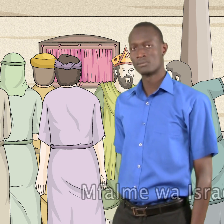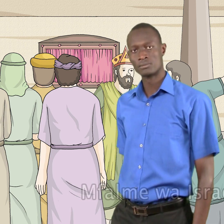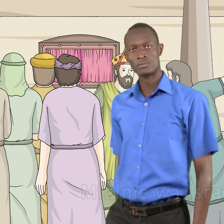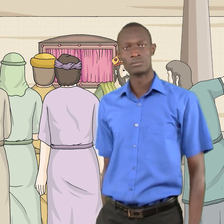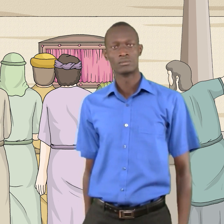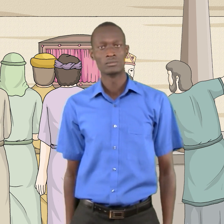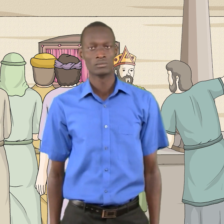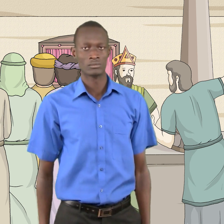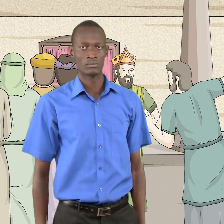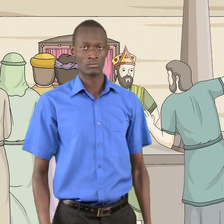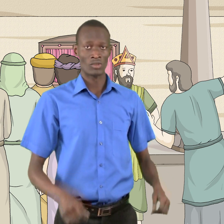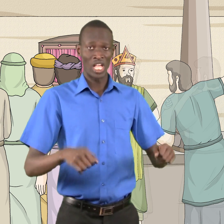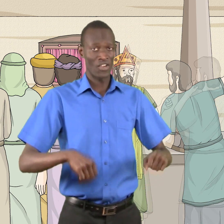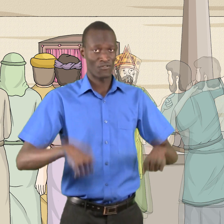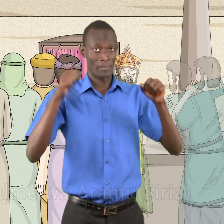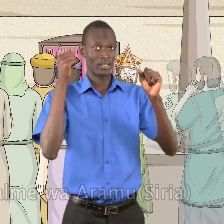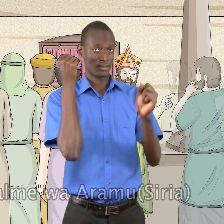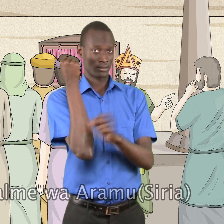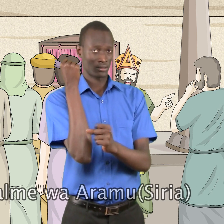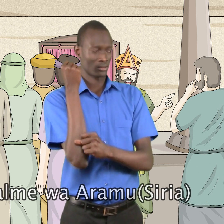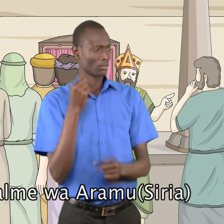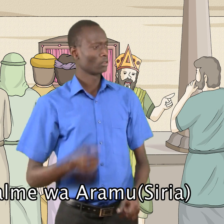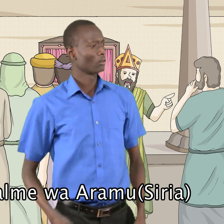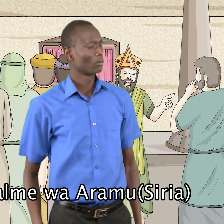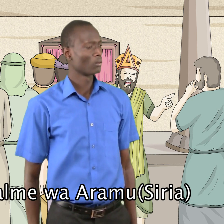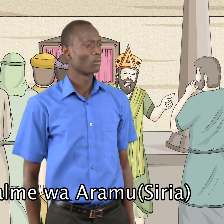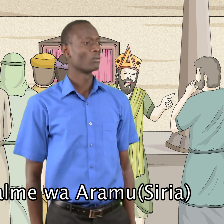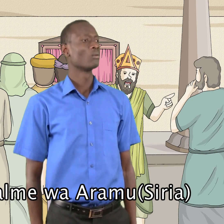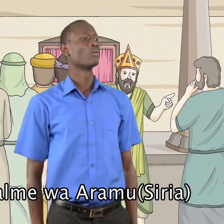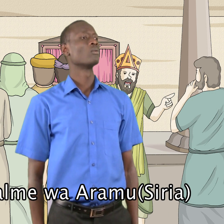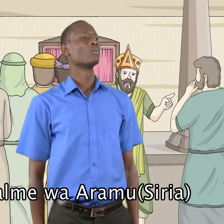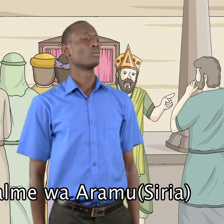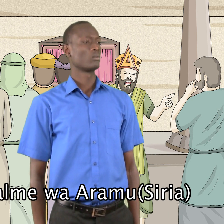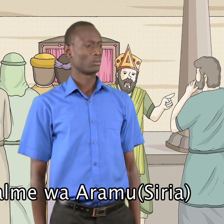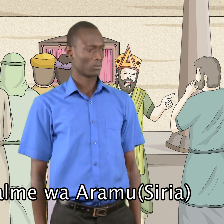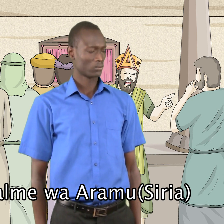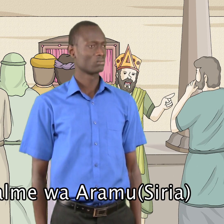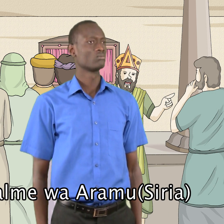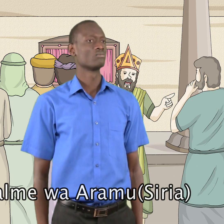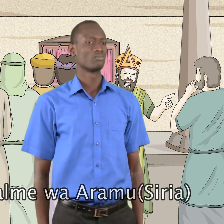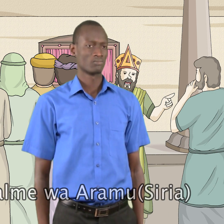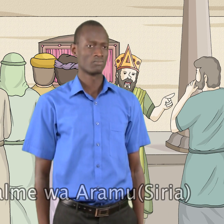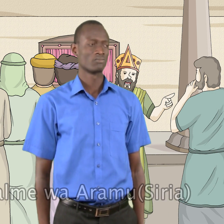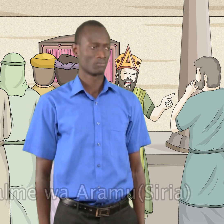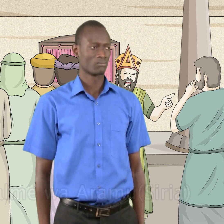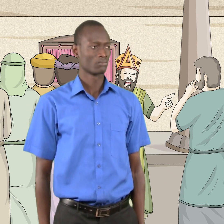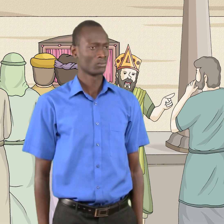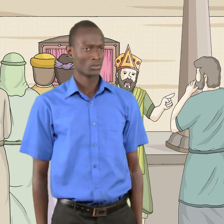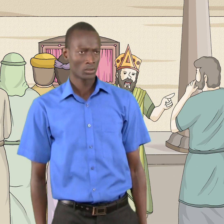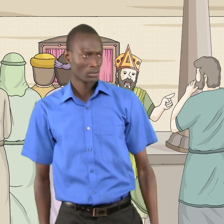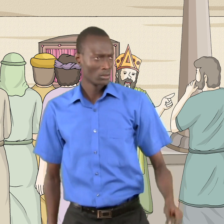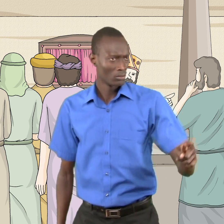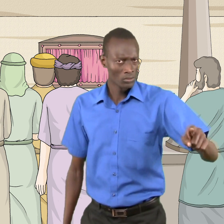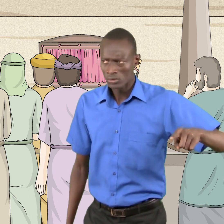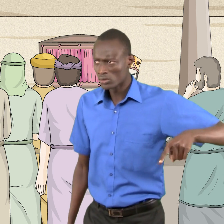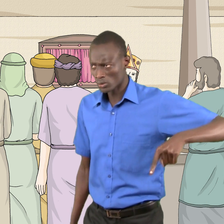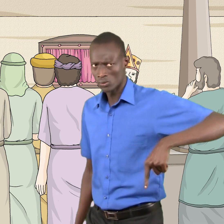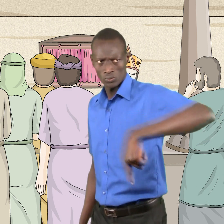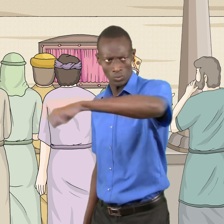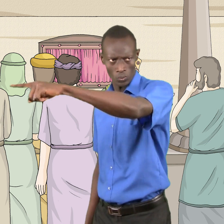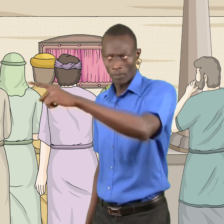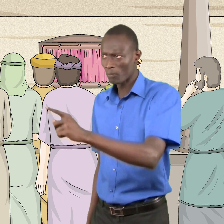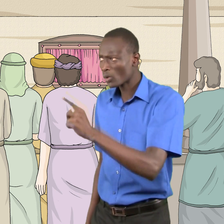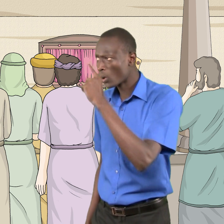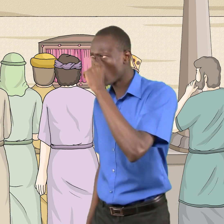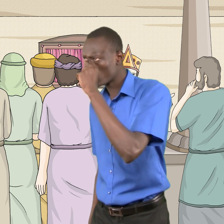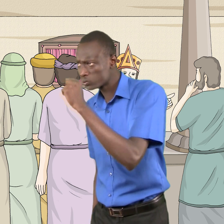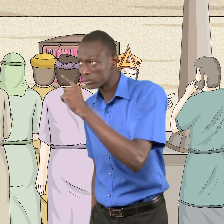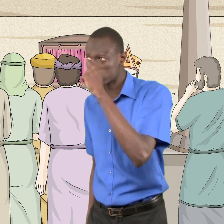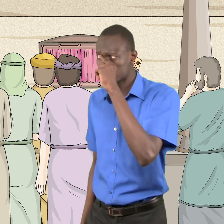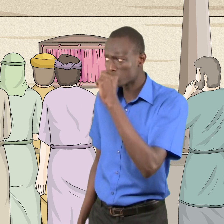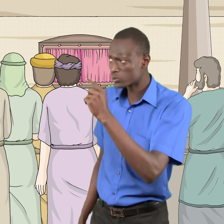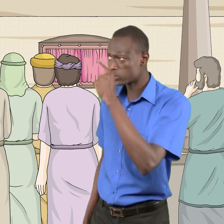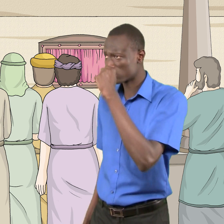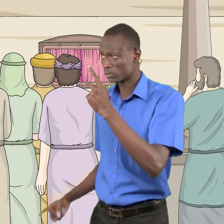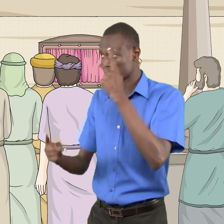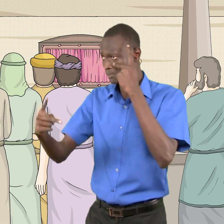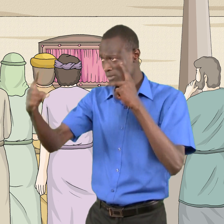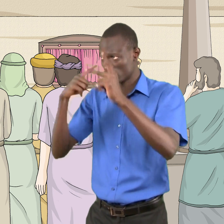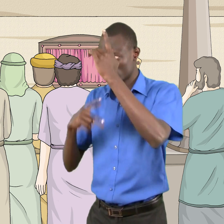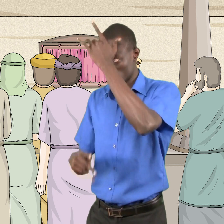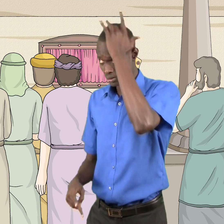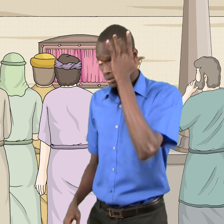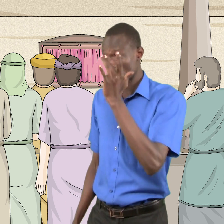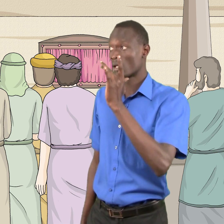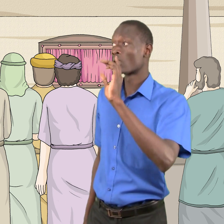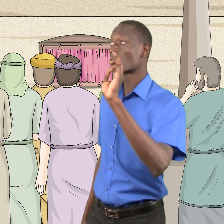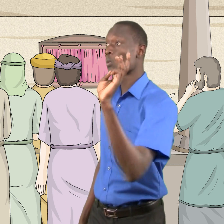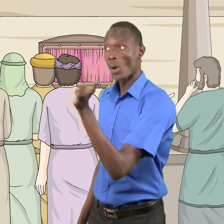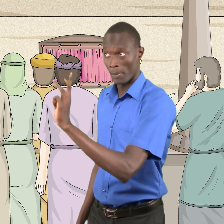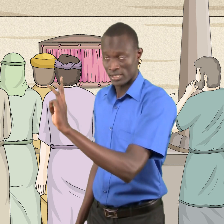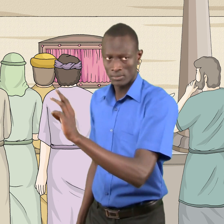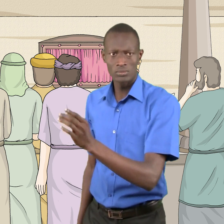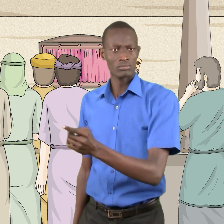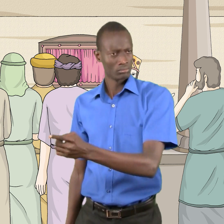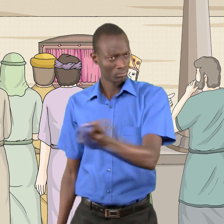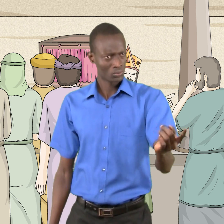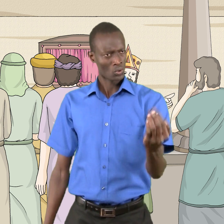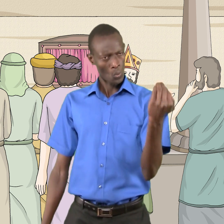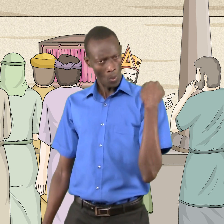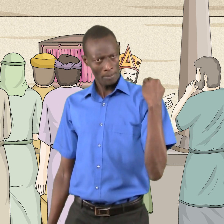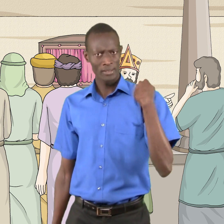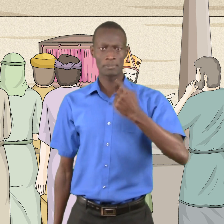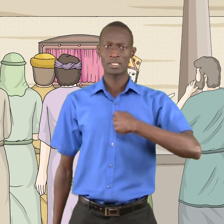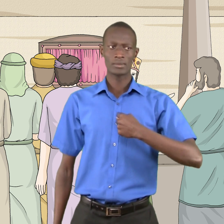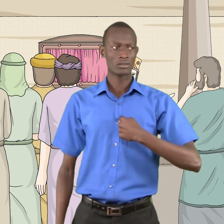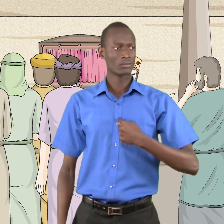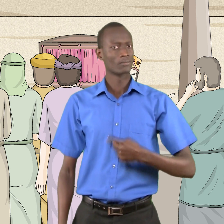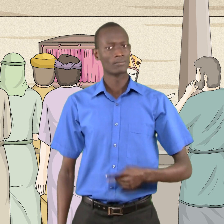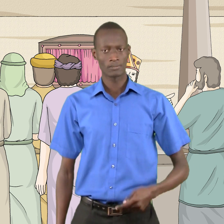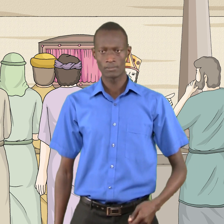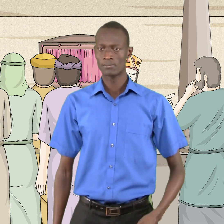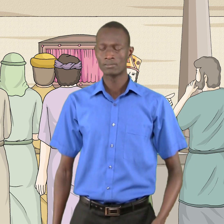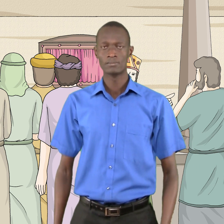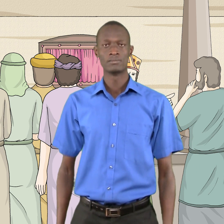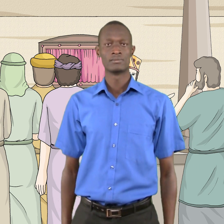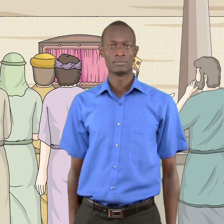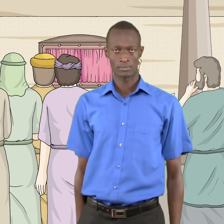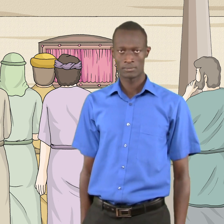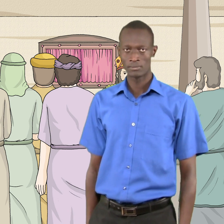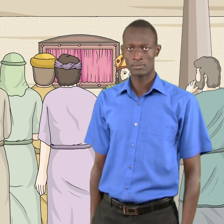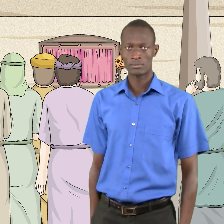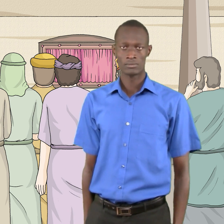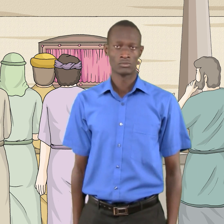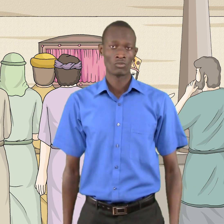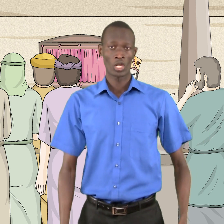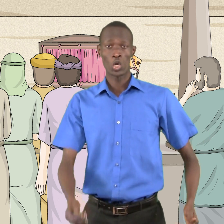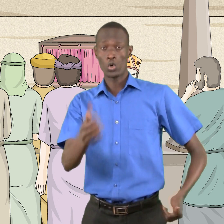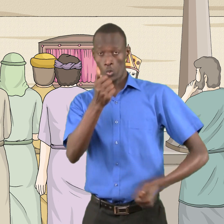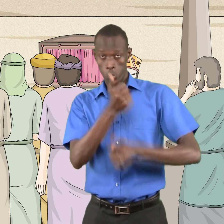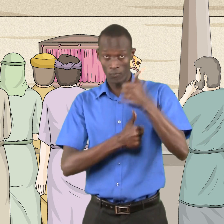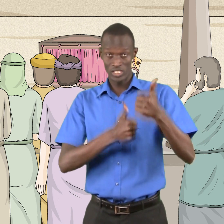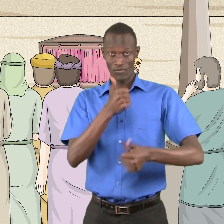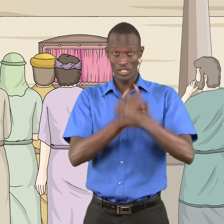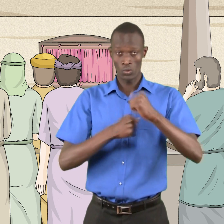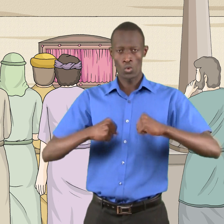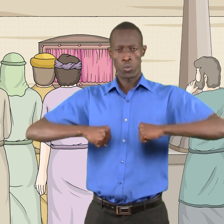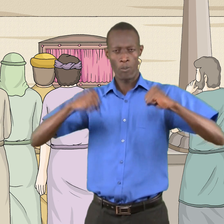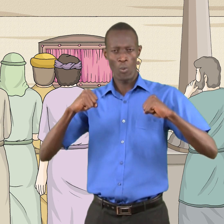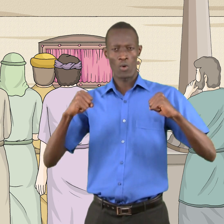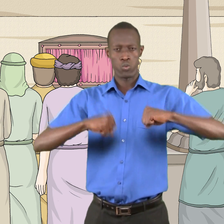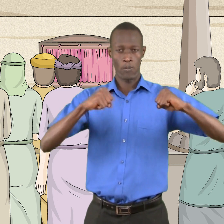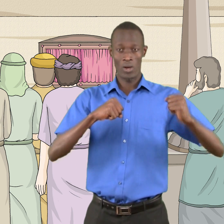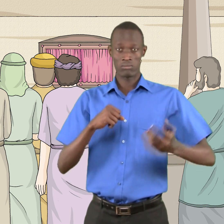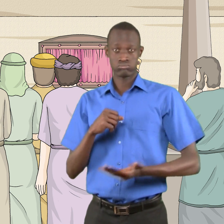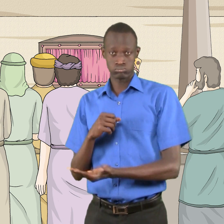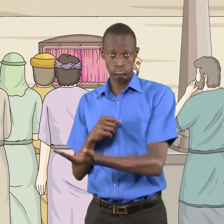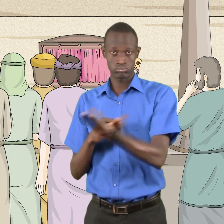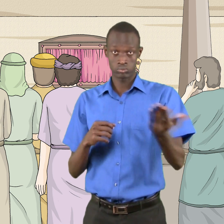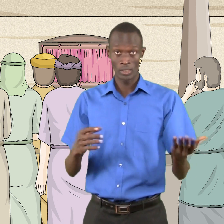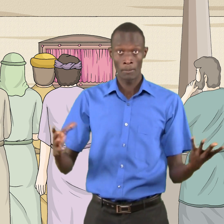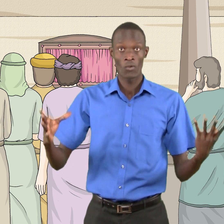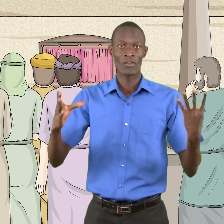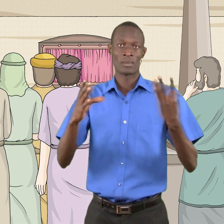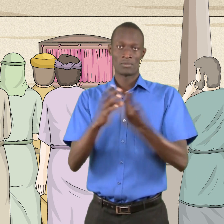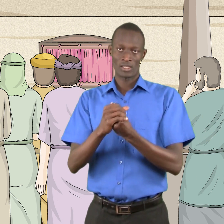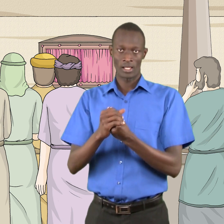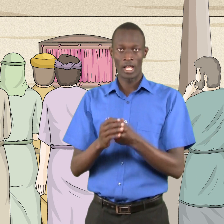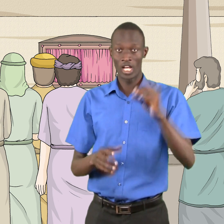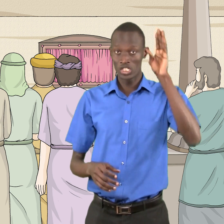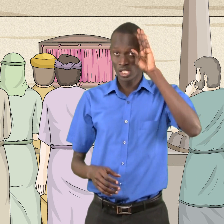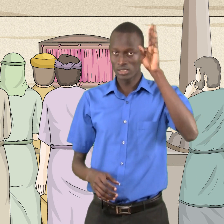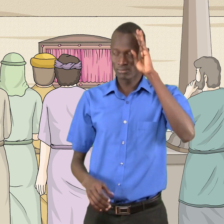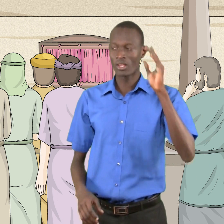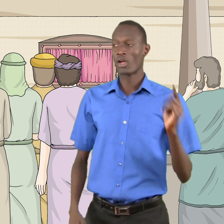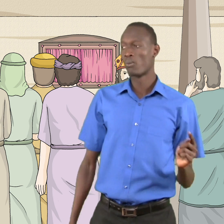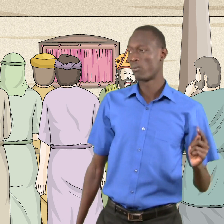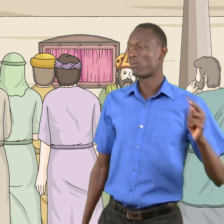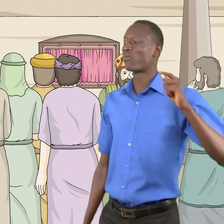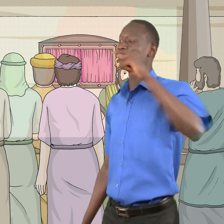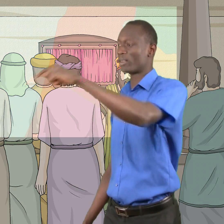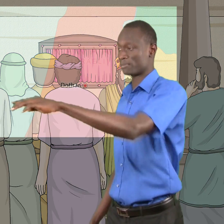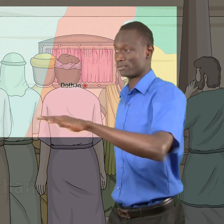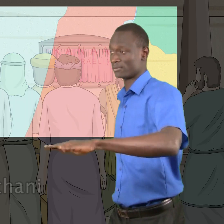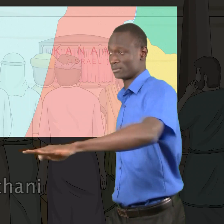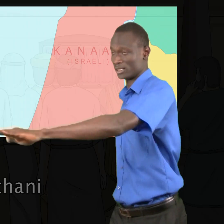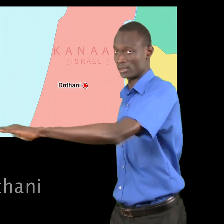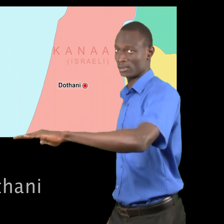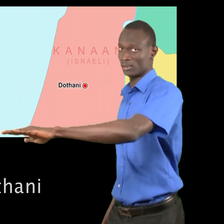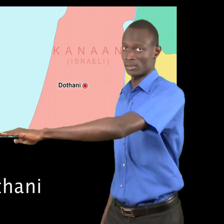So the king said, “Go and see where he is, that I may send men to capture him.”